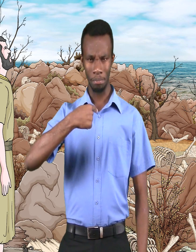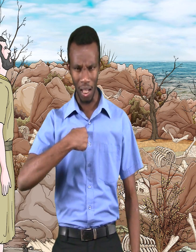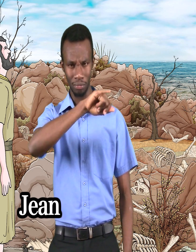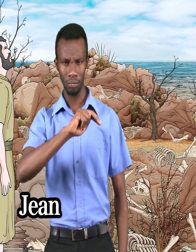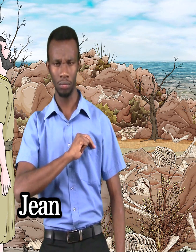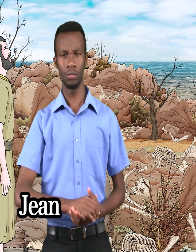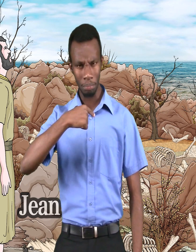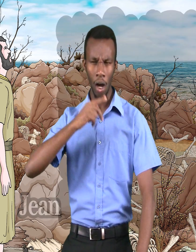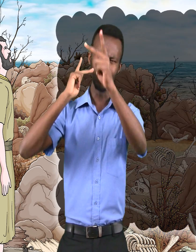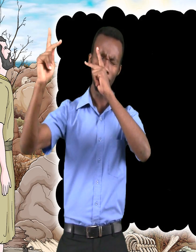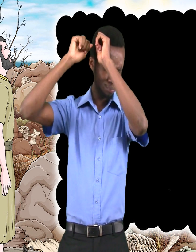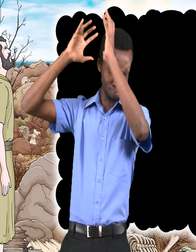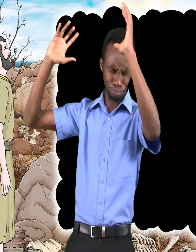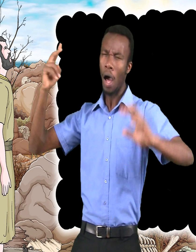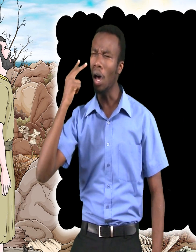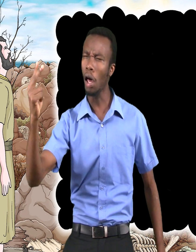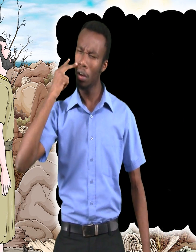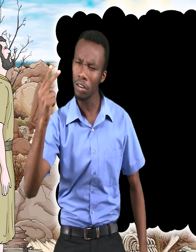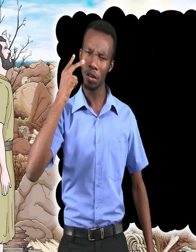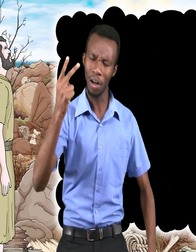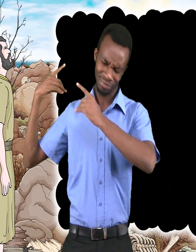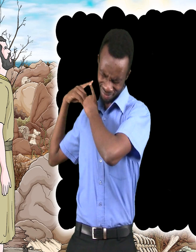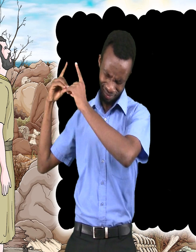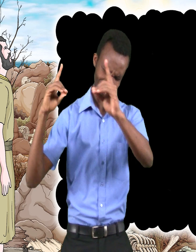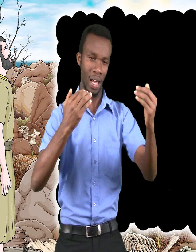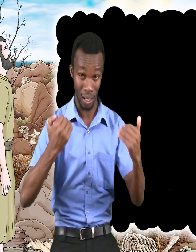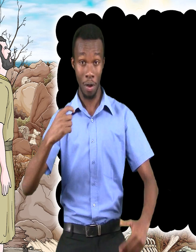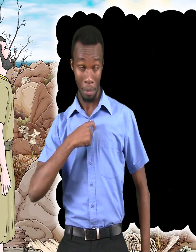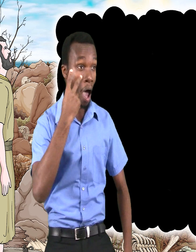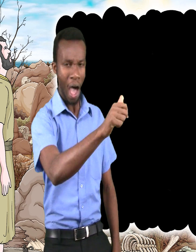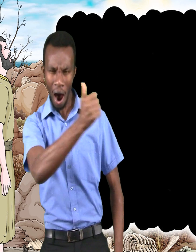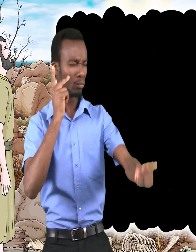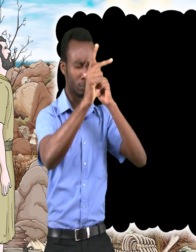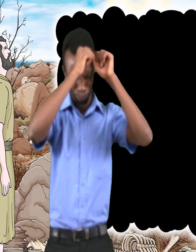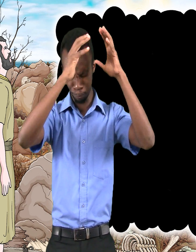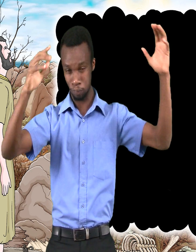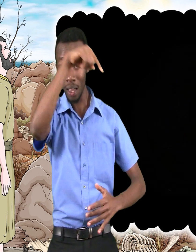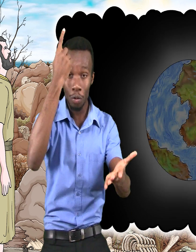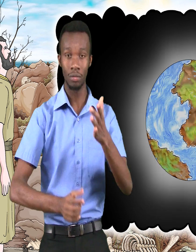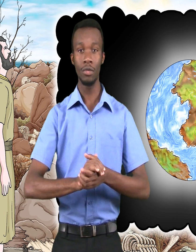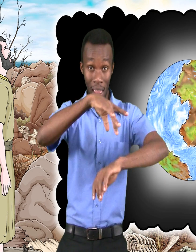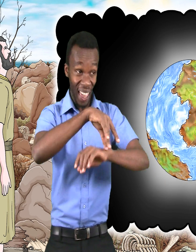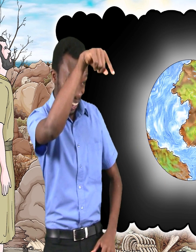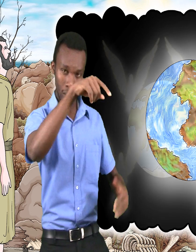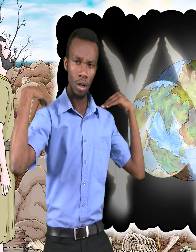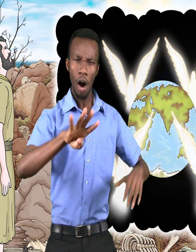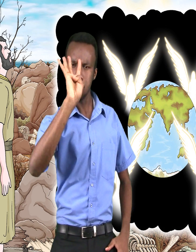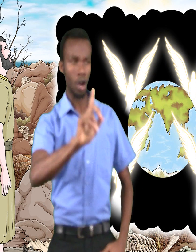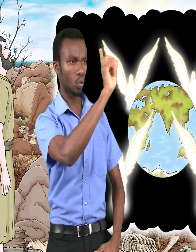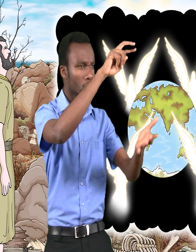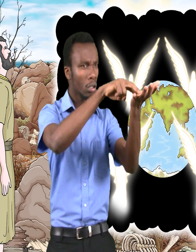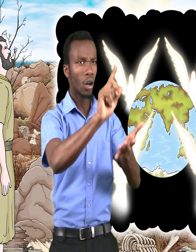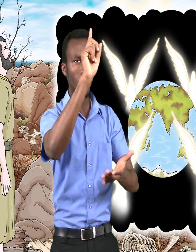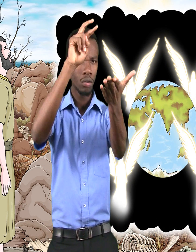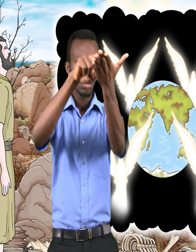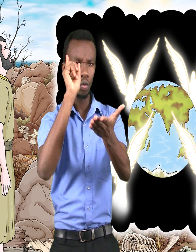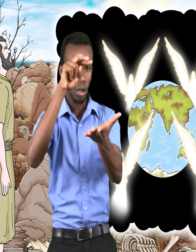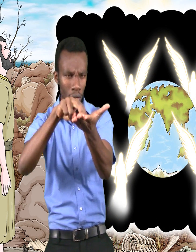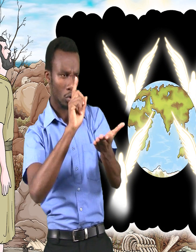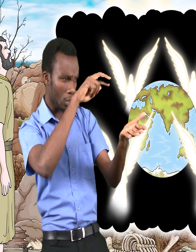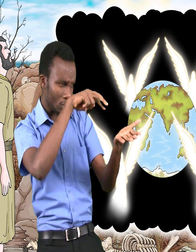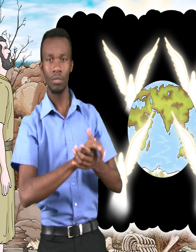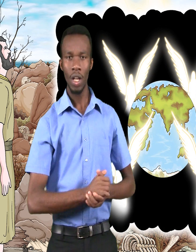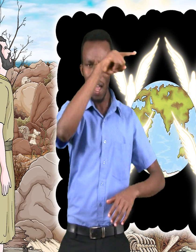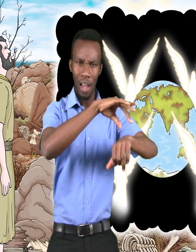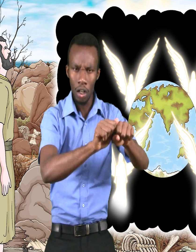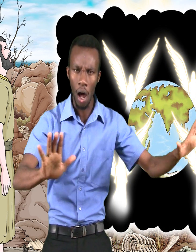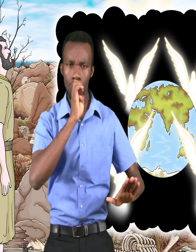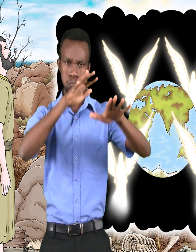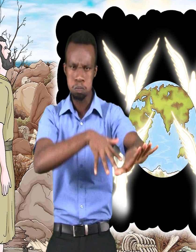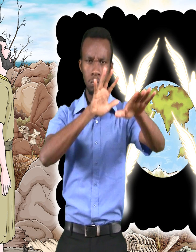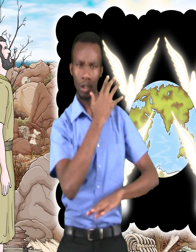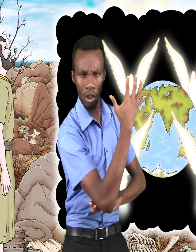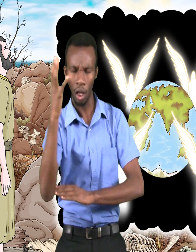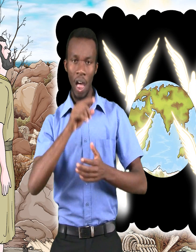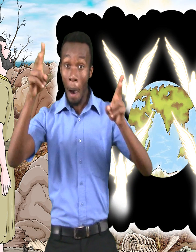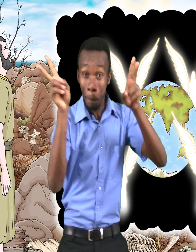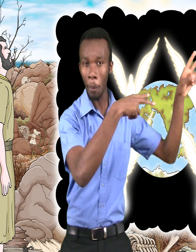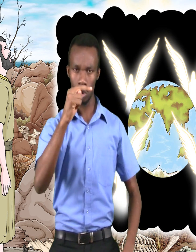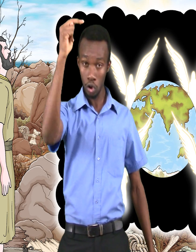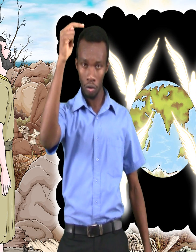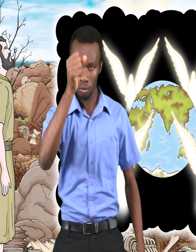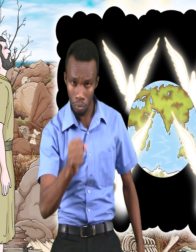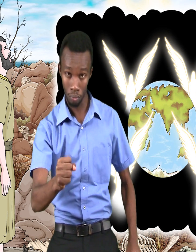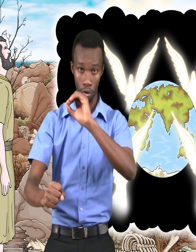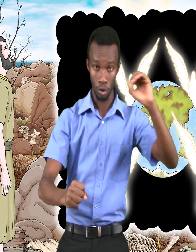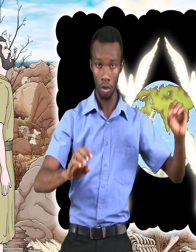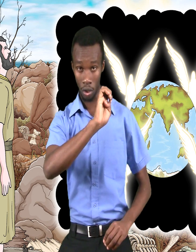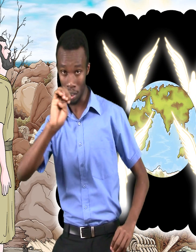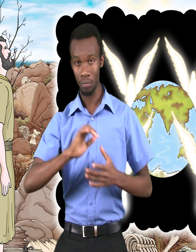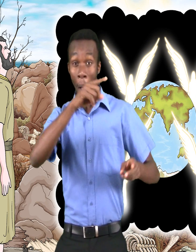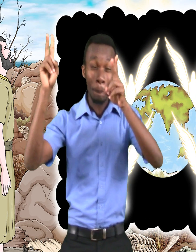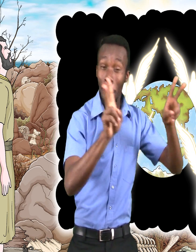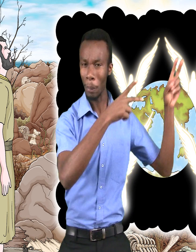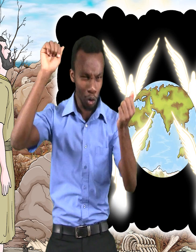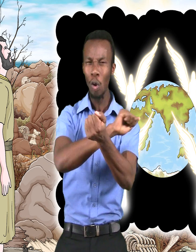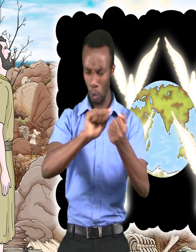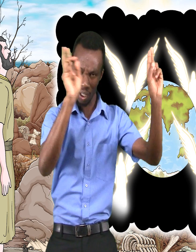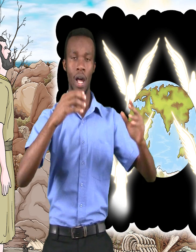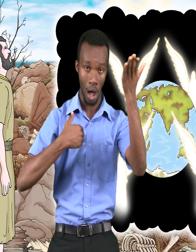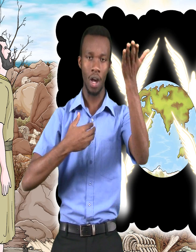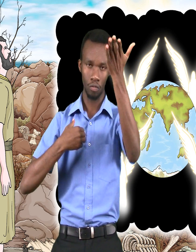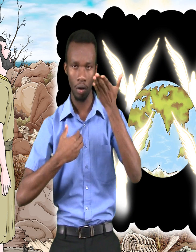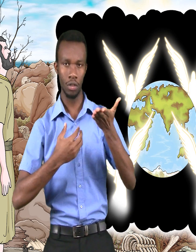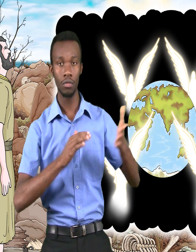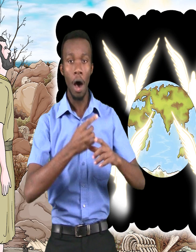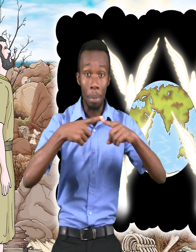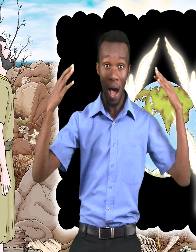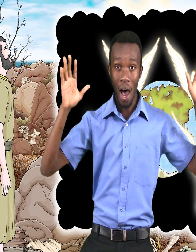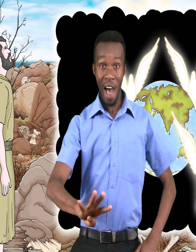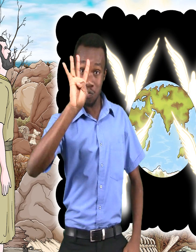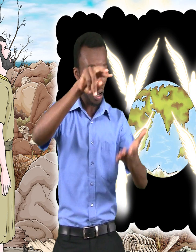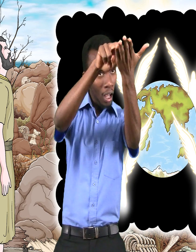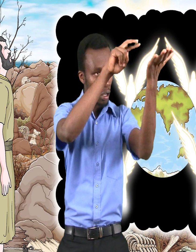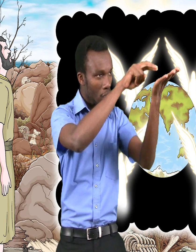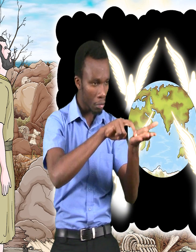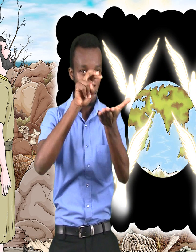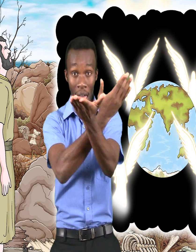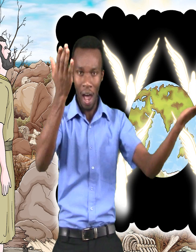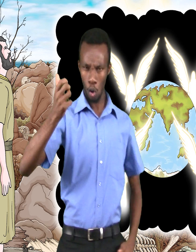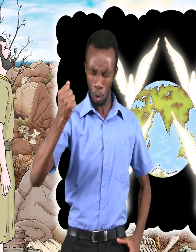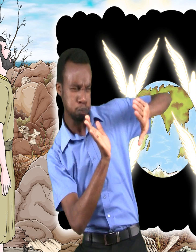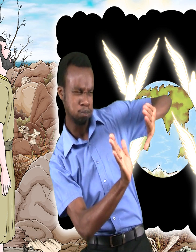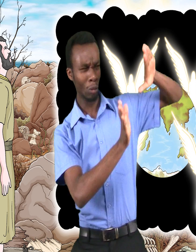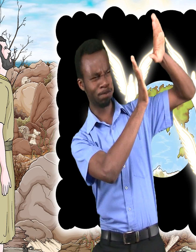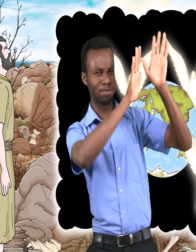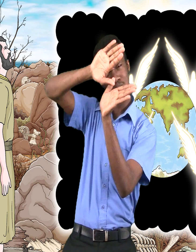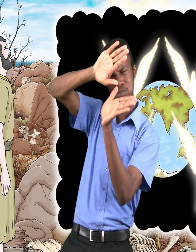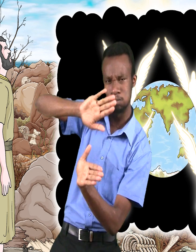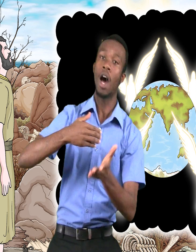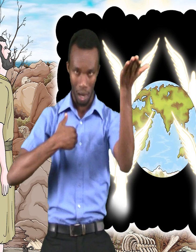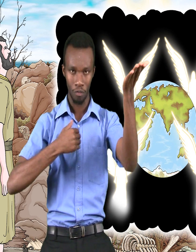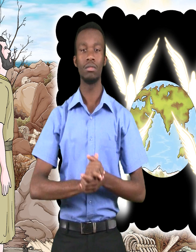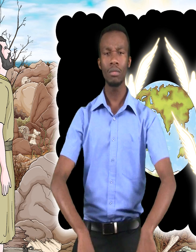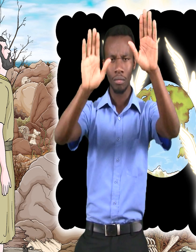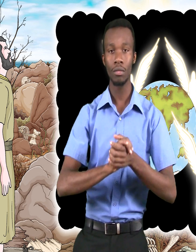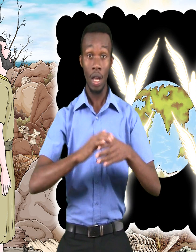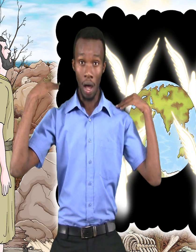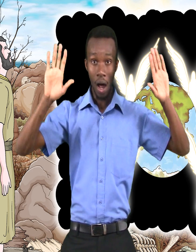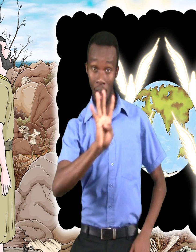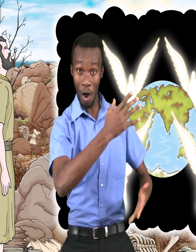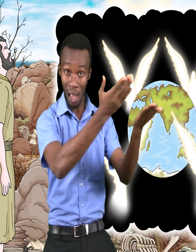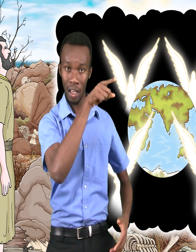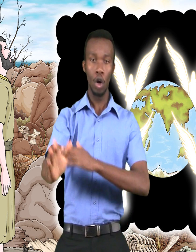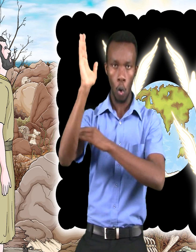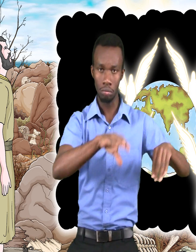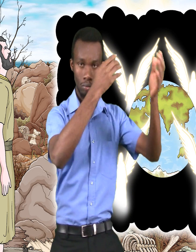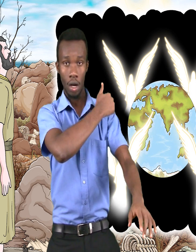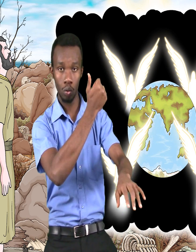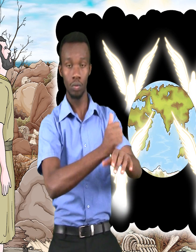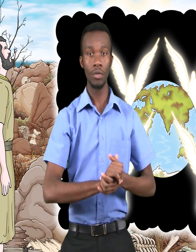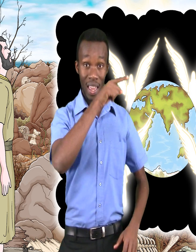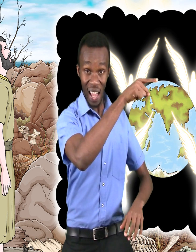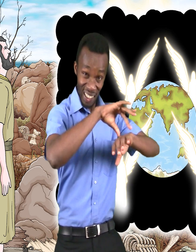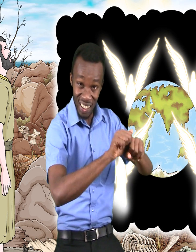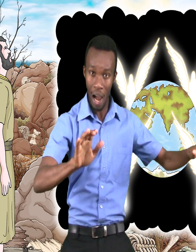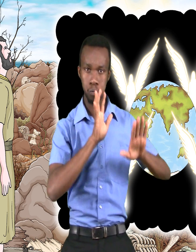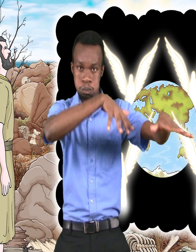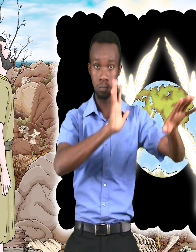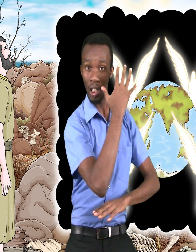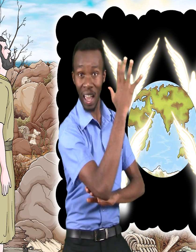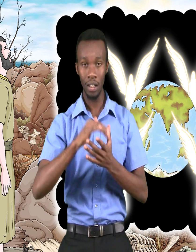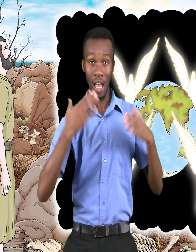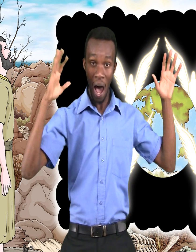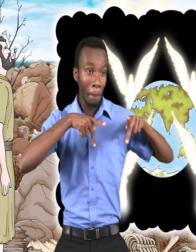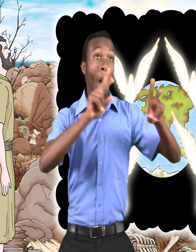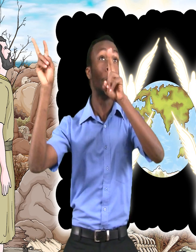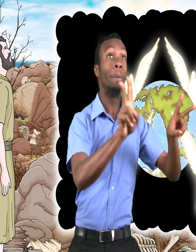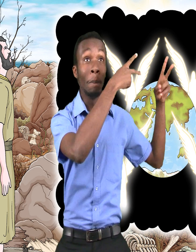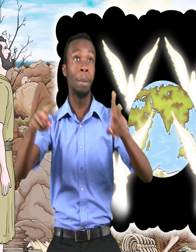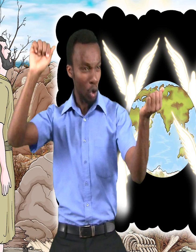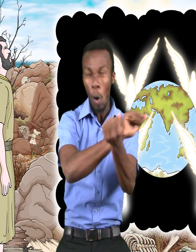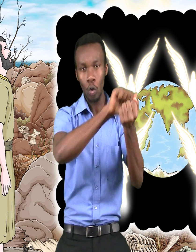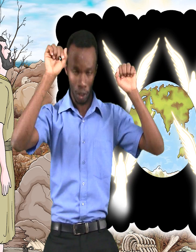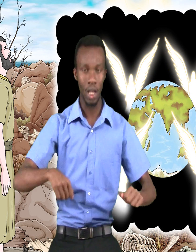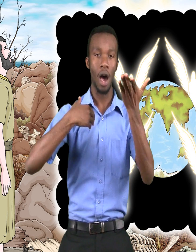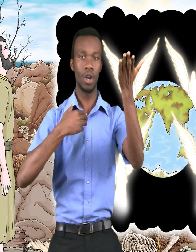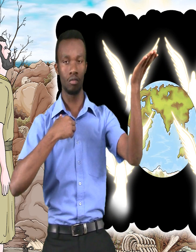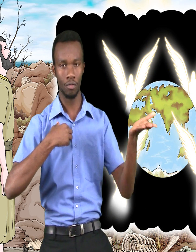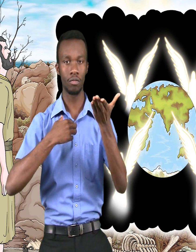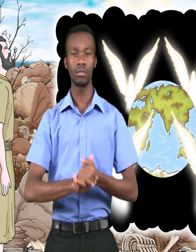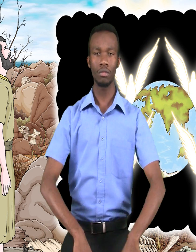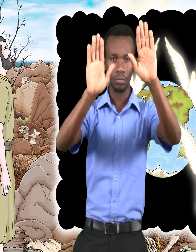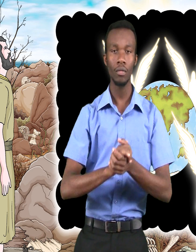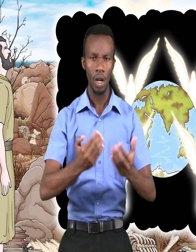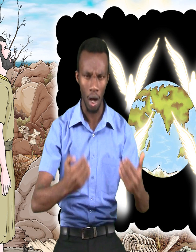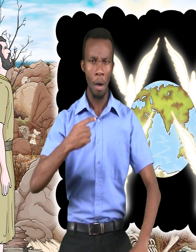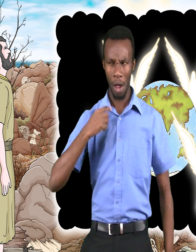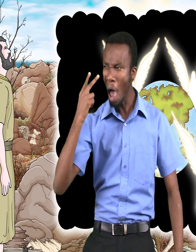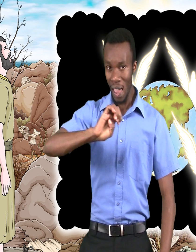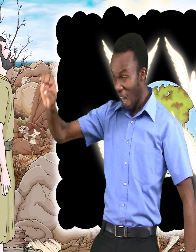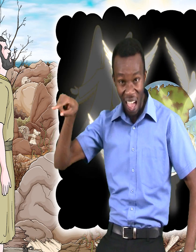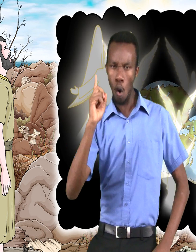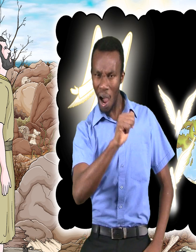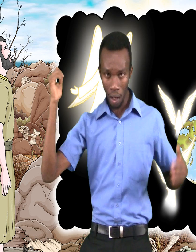After this I saw four angels standing at the four corners of the earth, holding back its four winds so that no wind would blow on land or sea or on any tree.